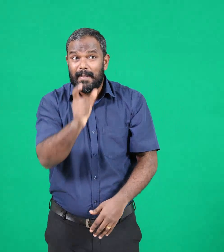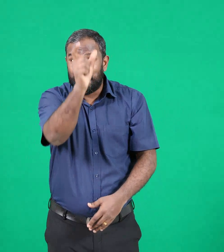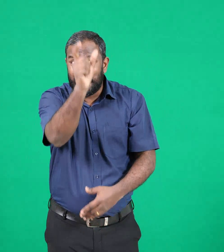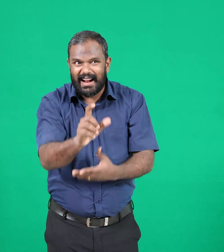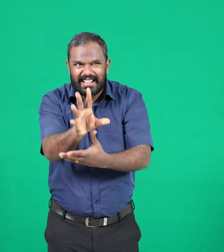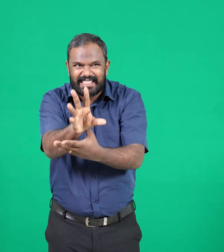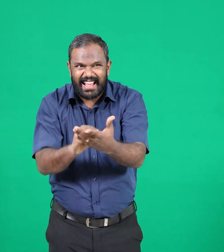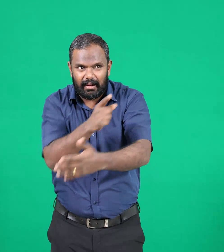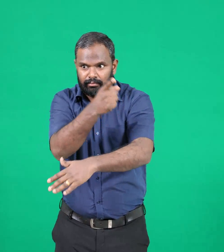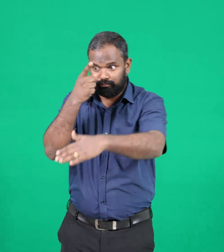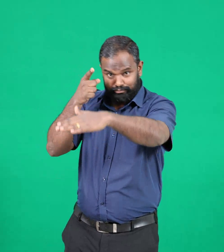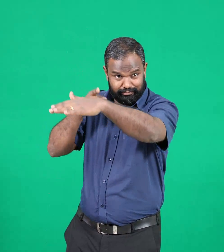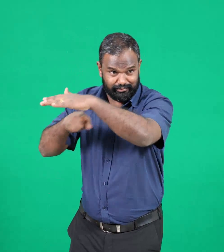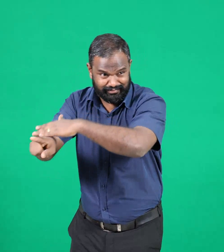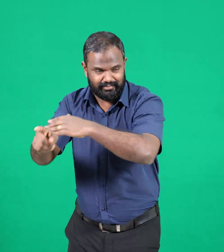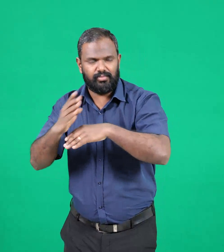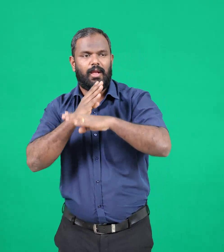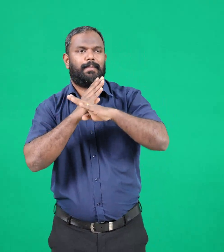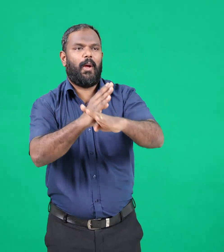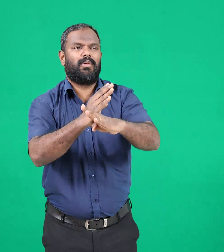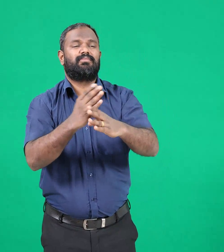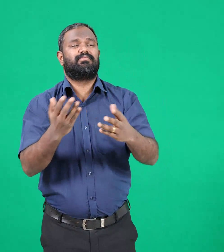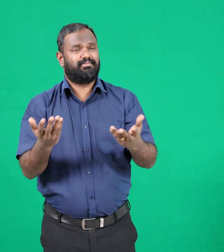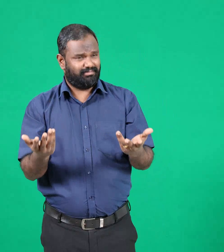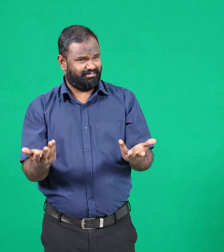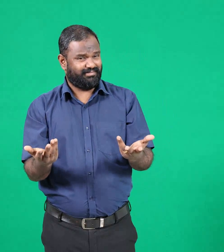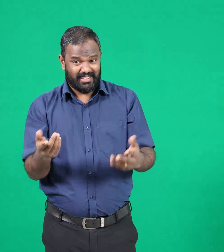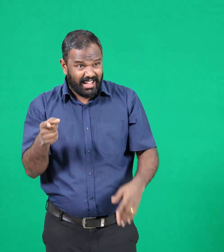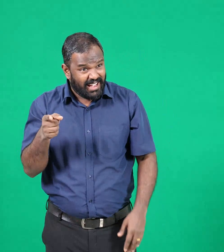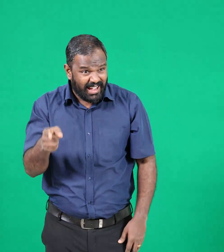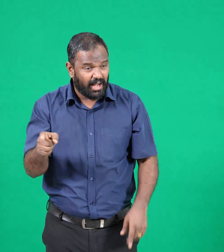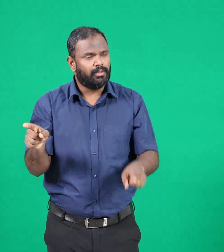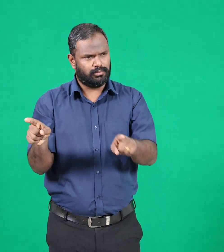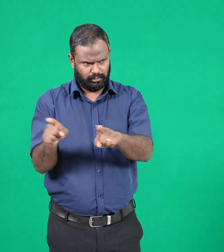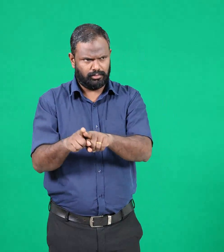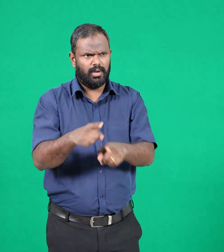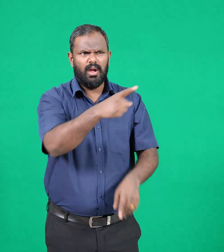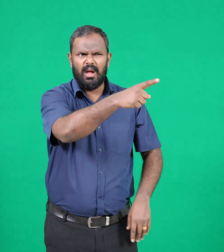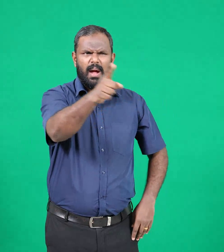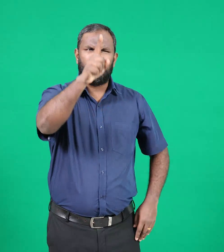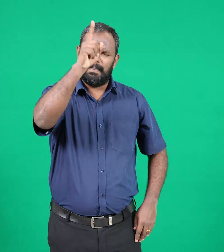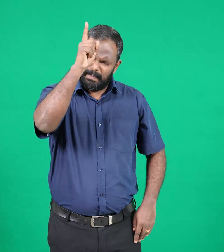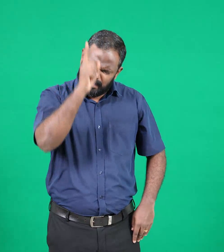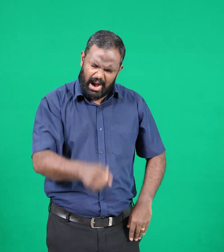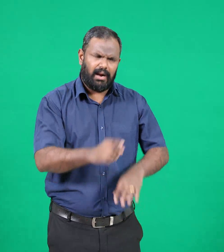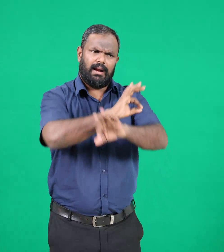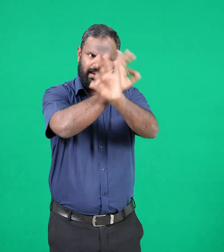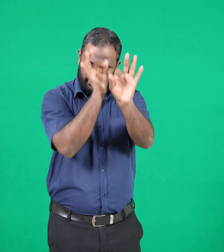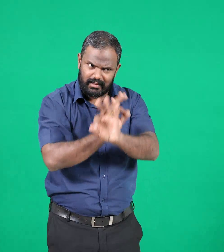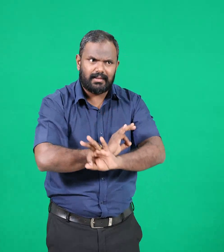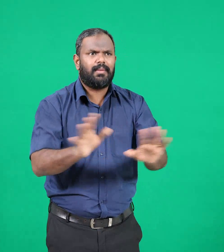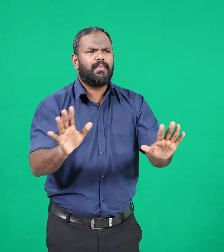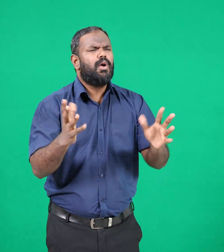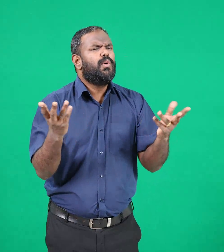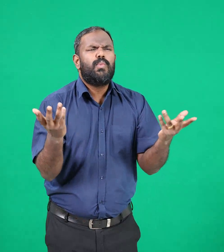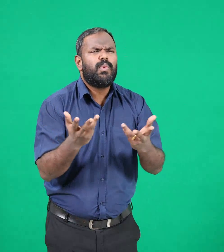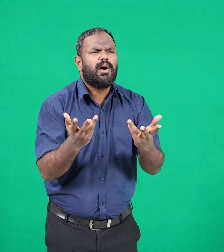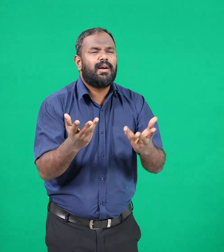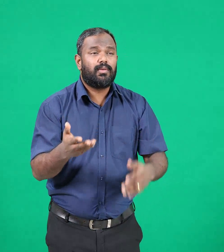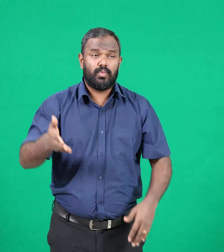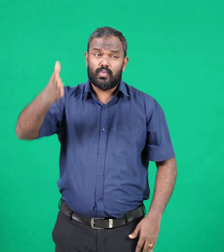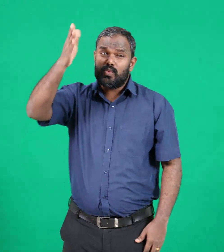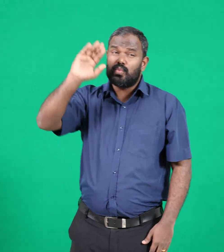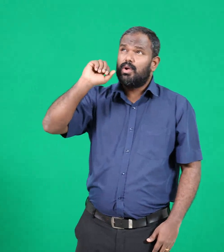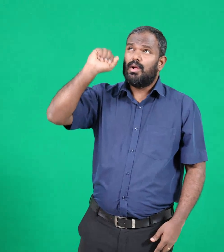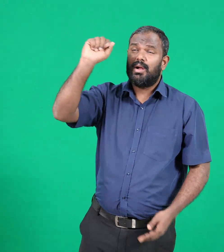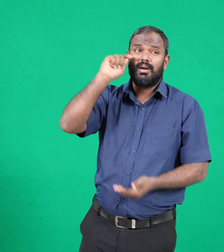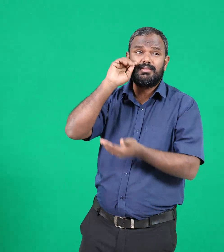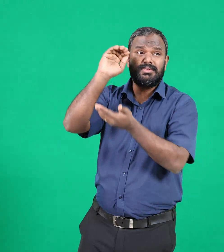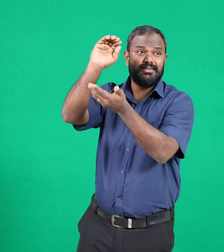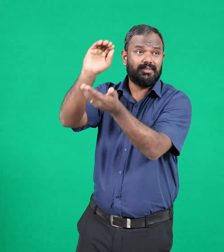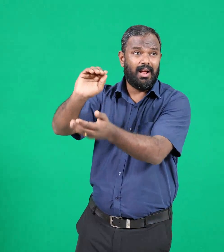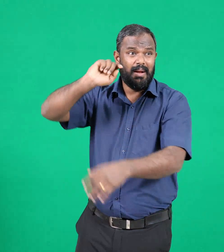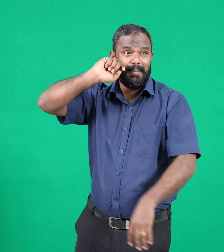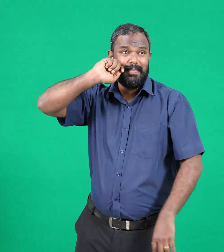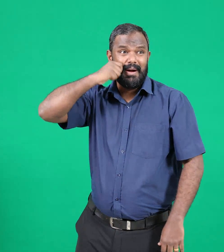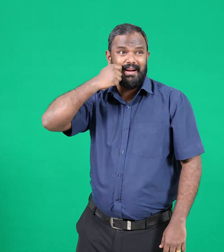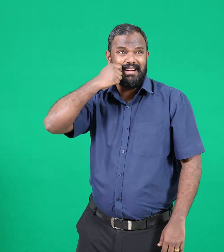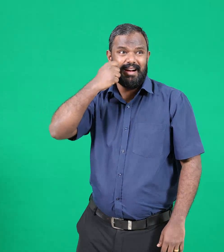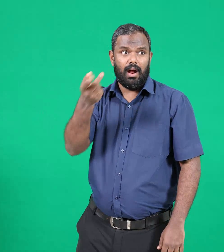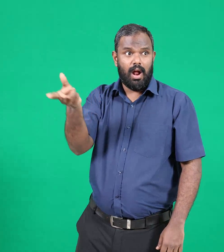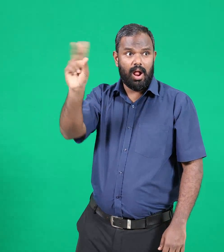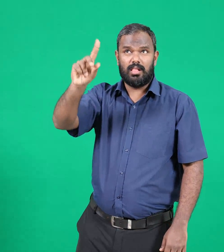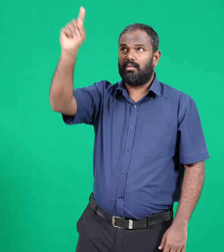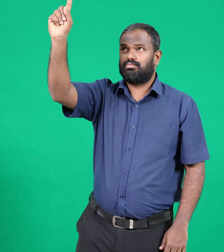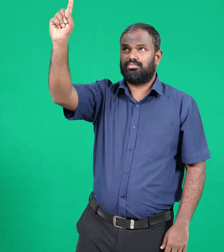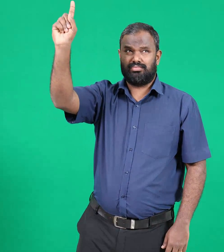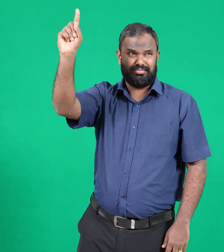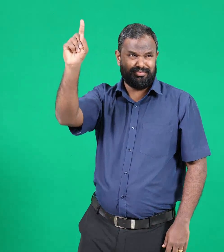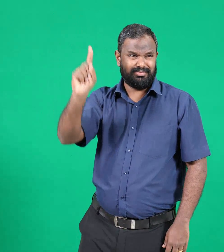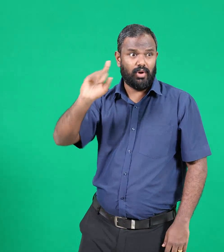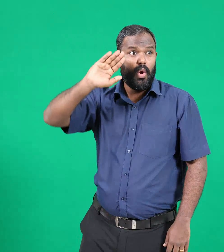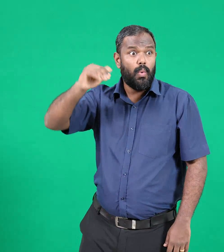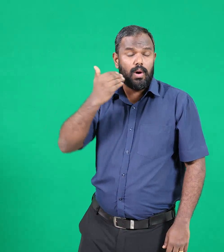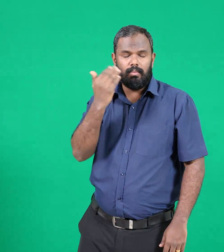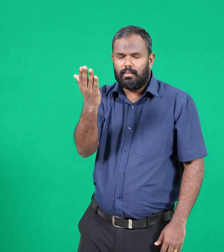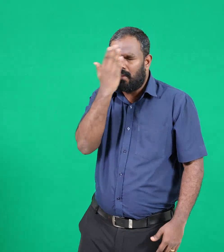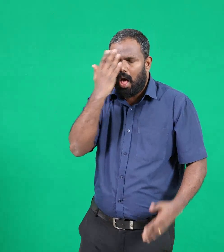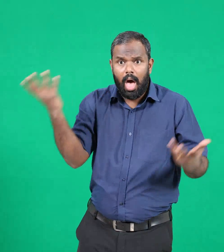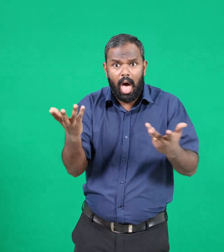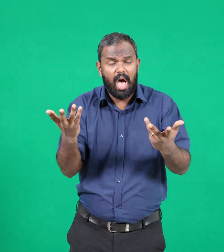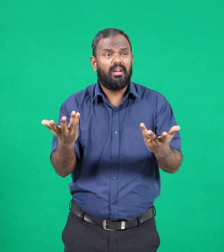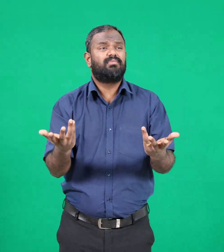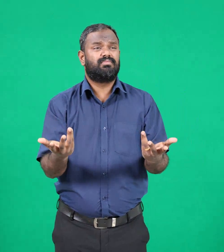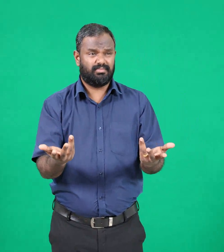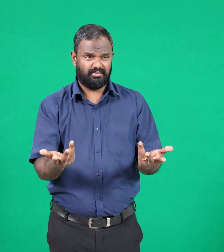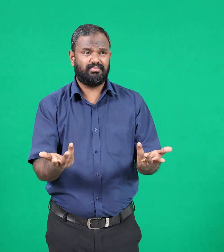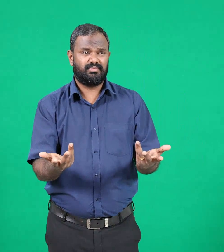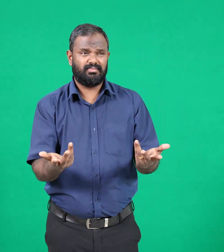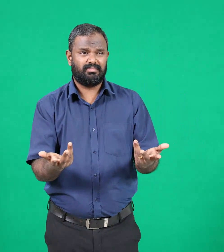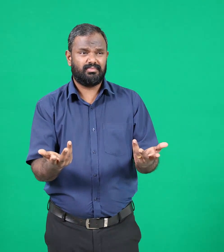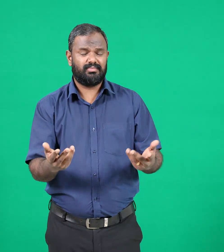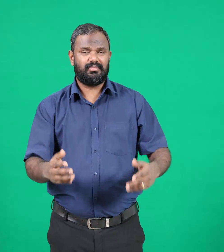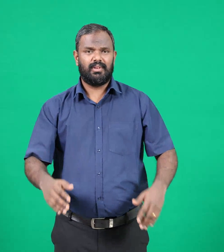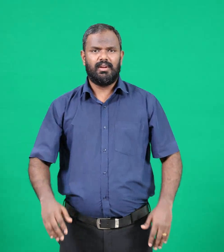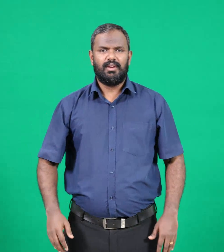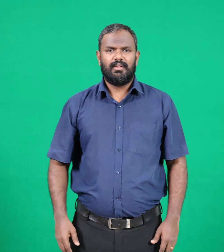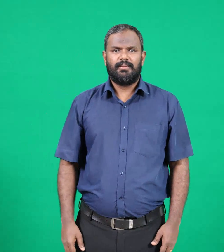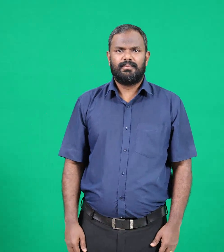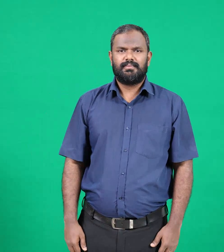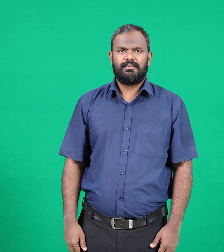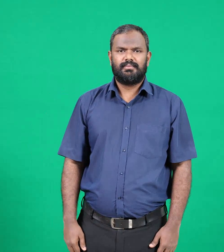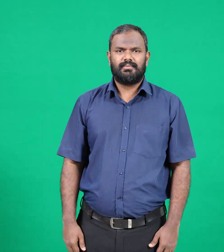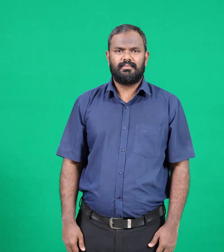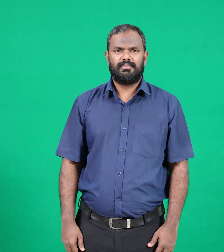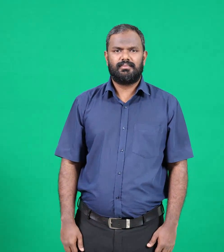You also must be ready, because the Son of Man will come at an hour you do not expect."